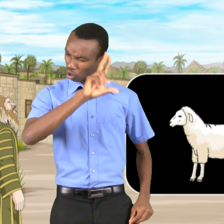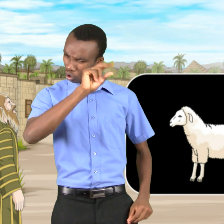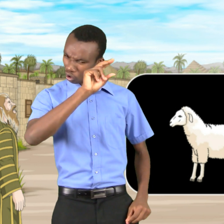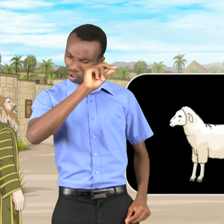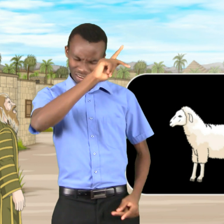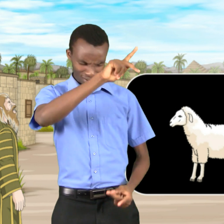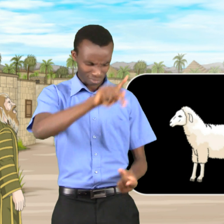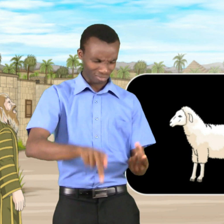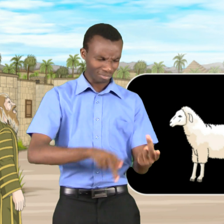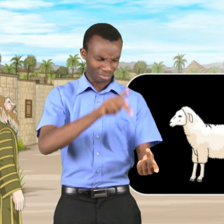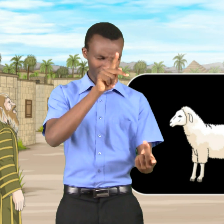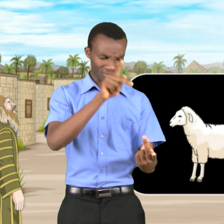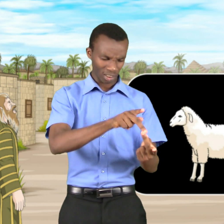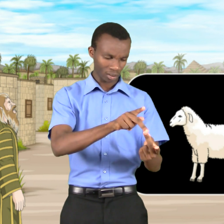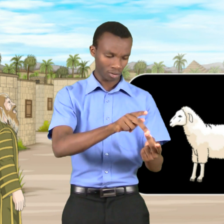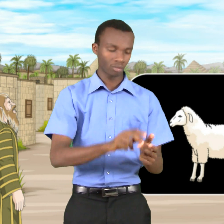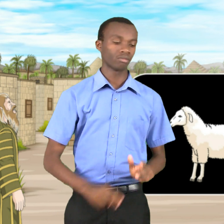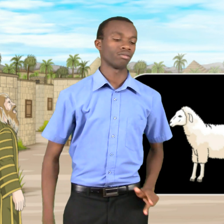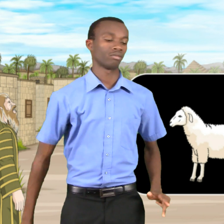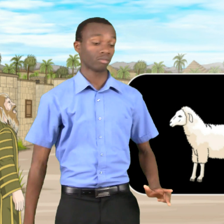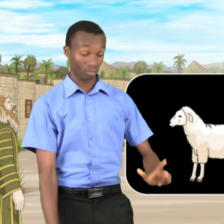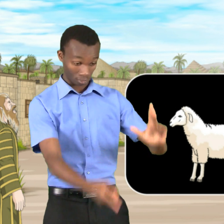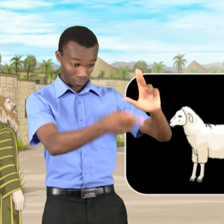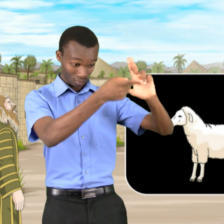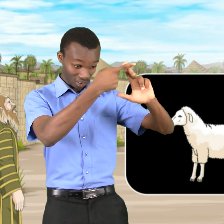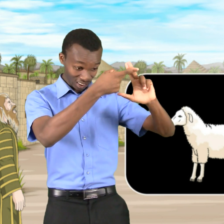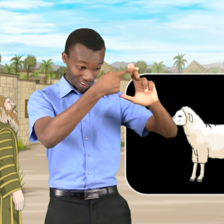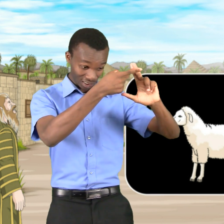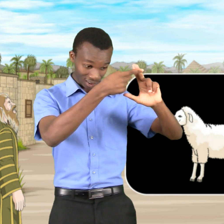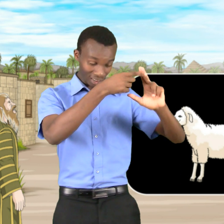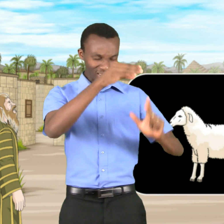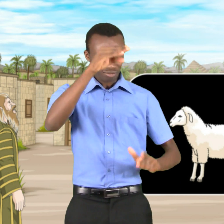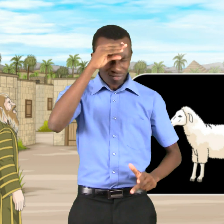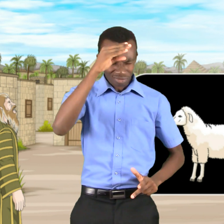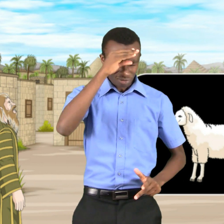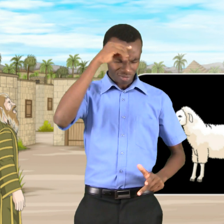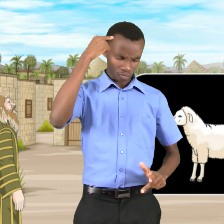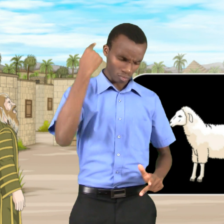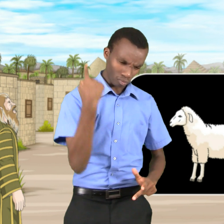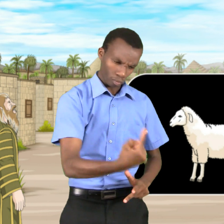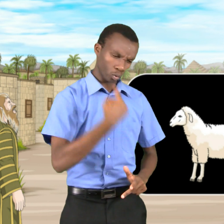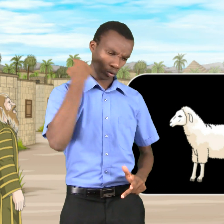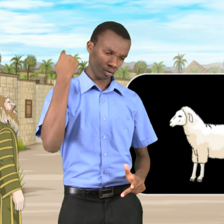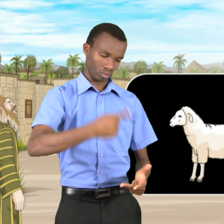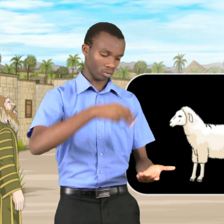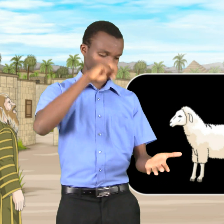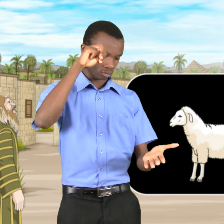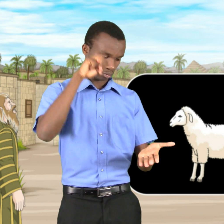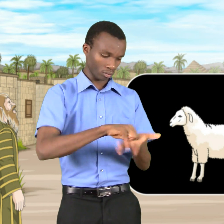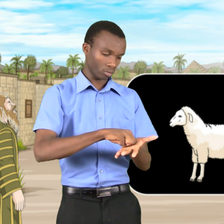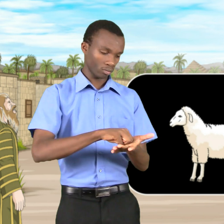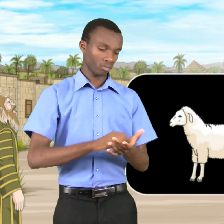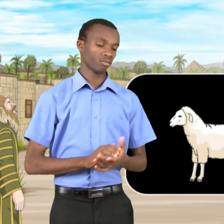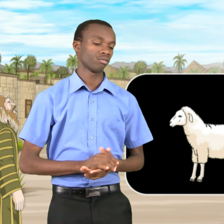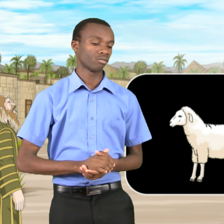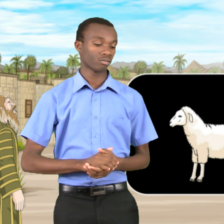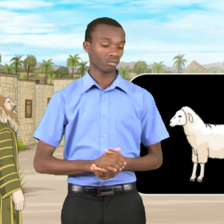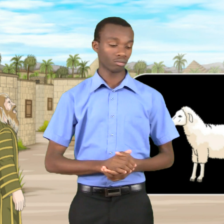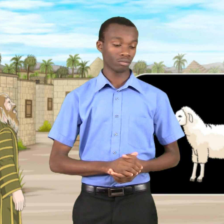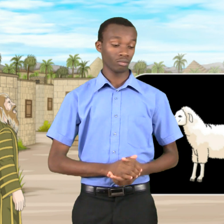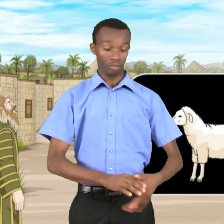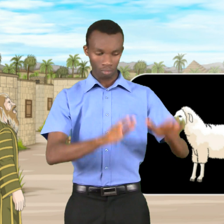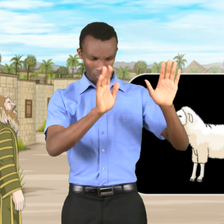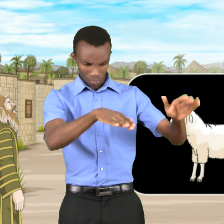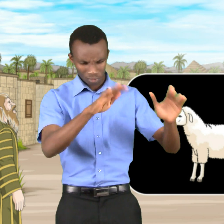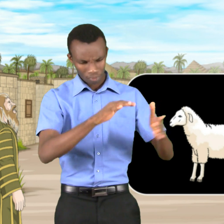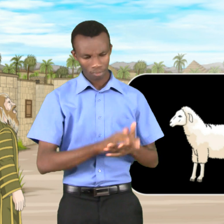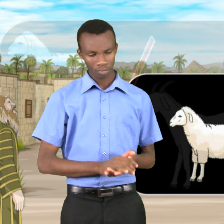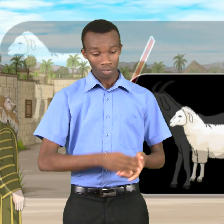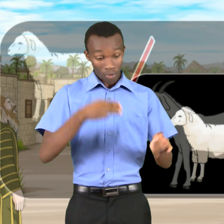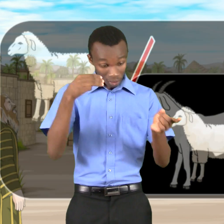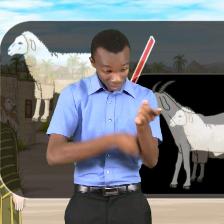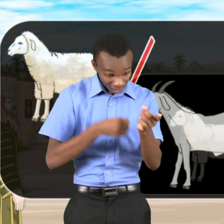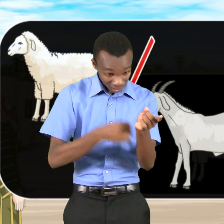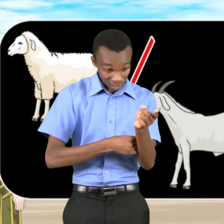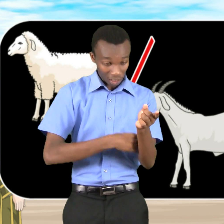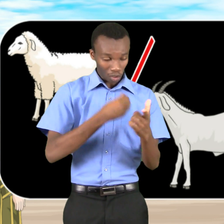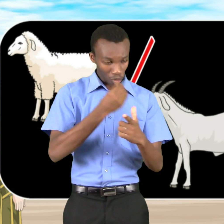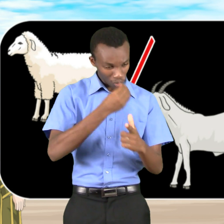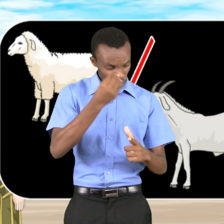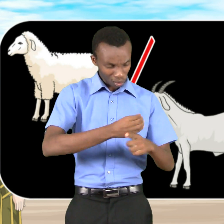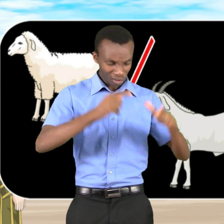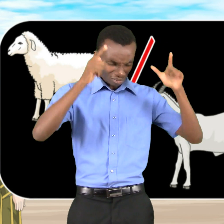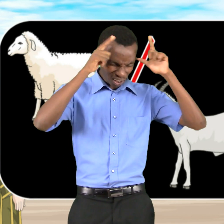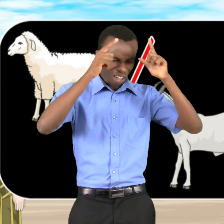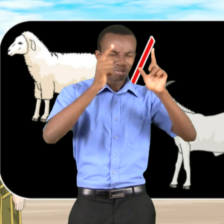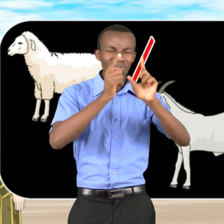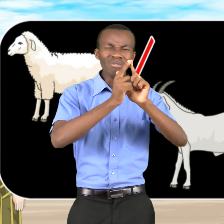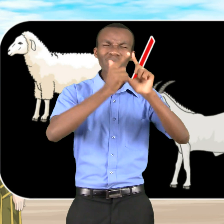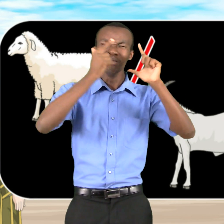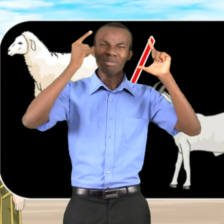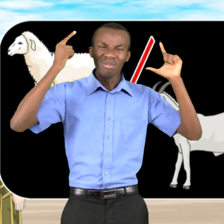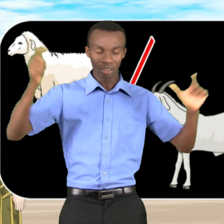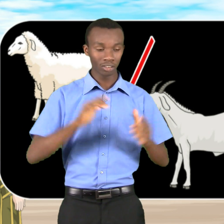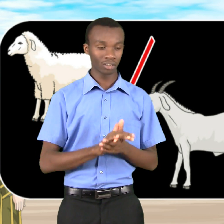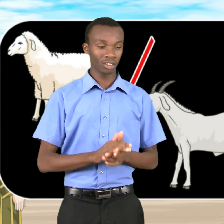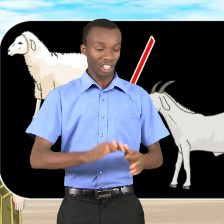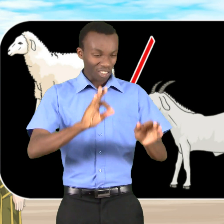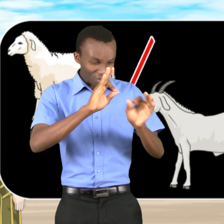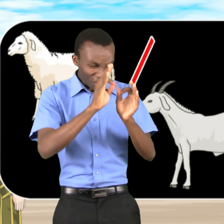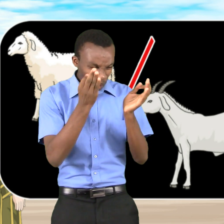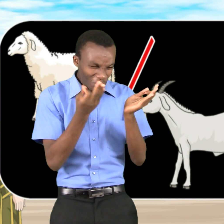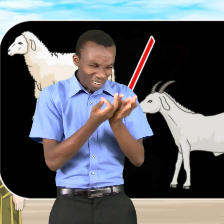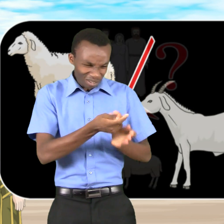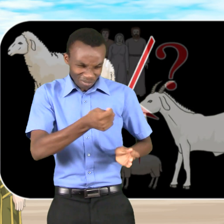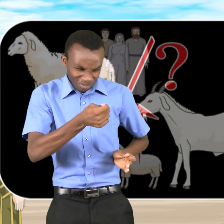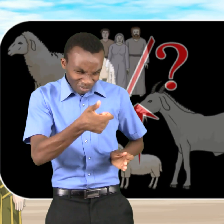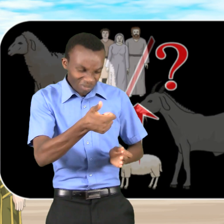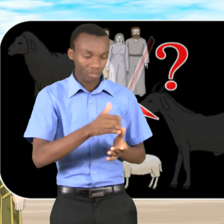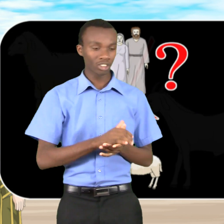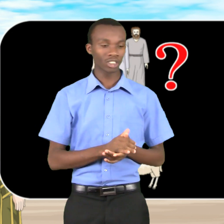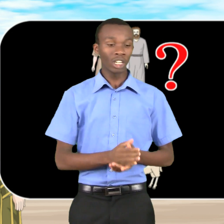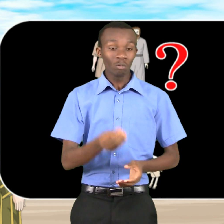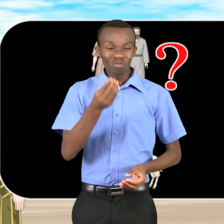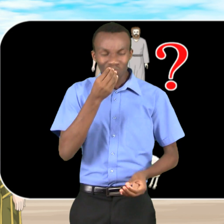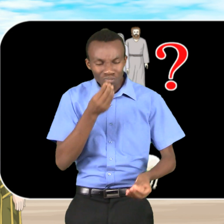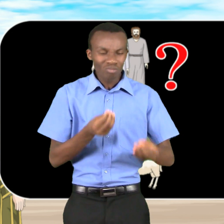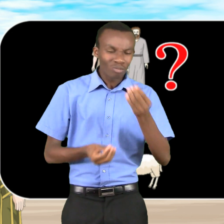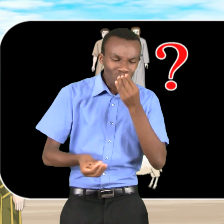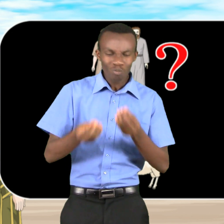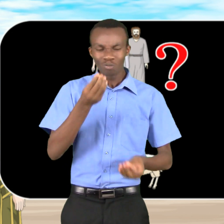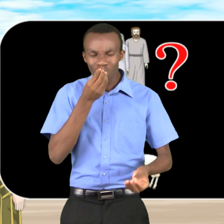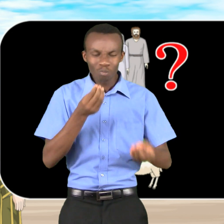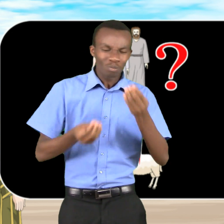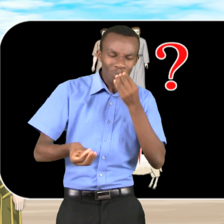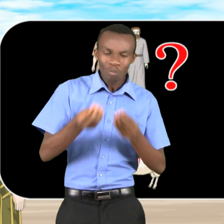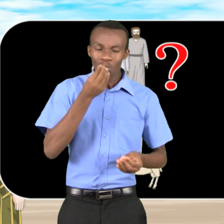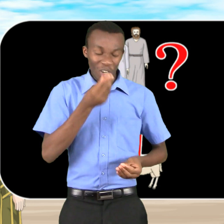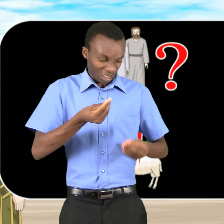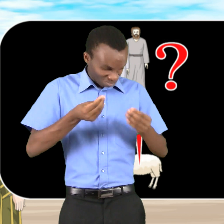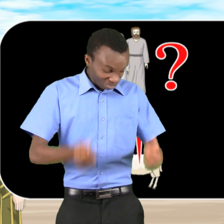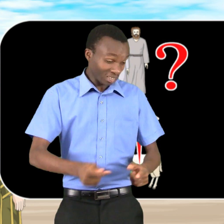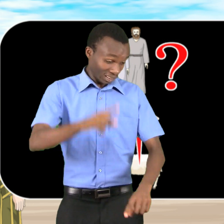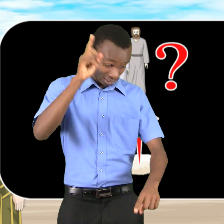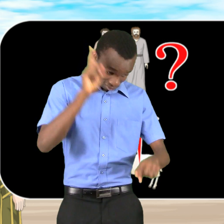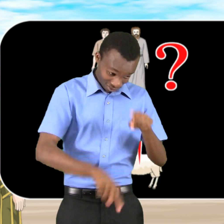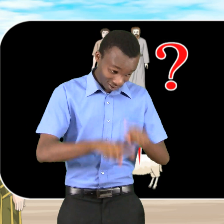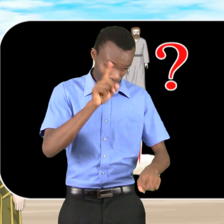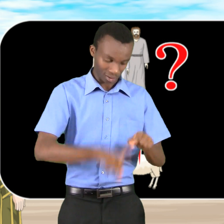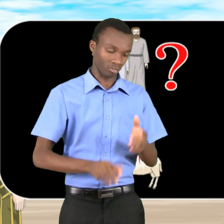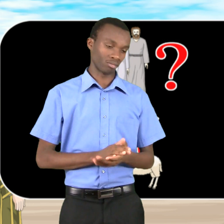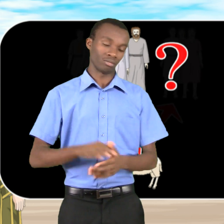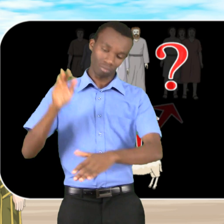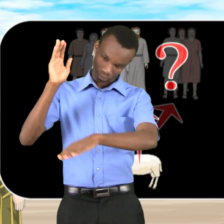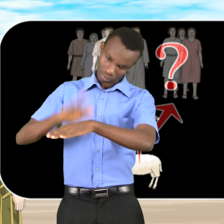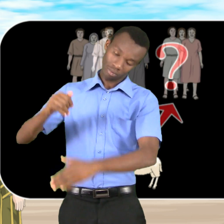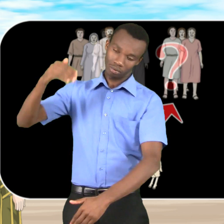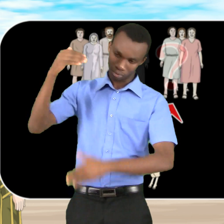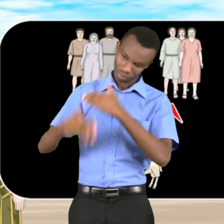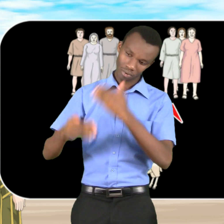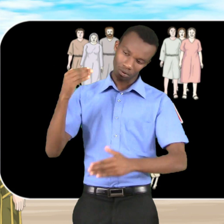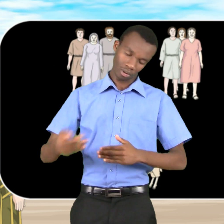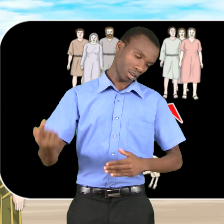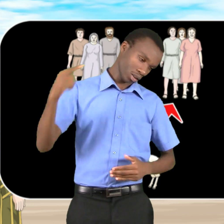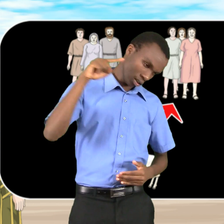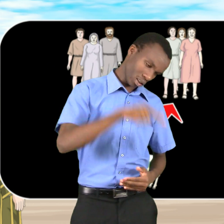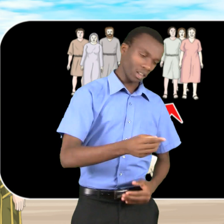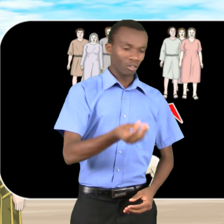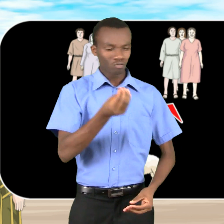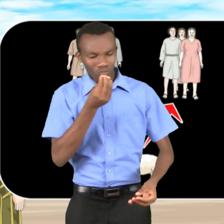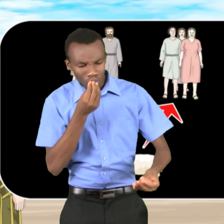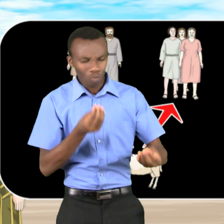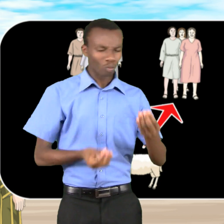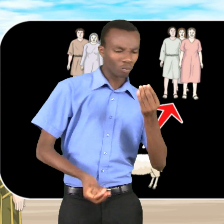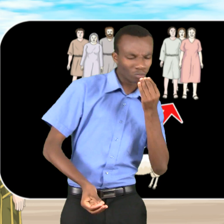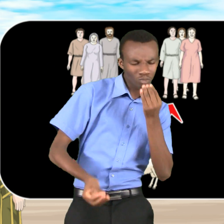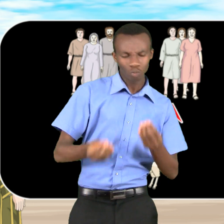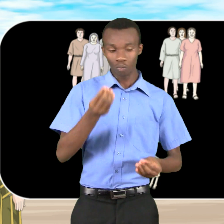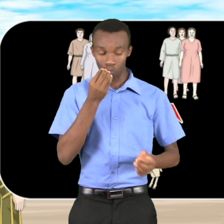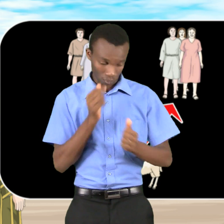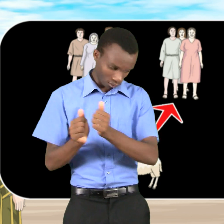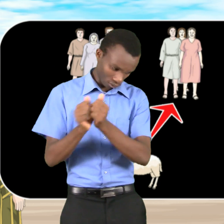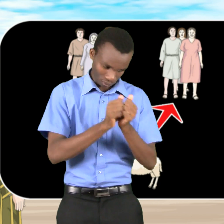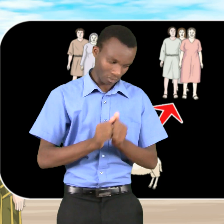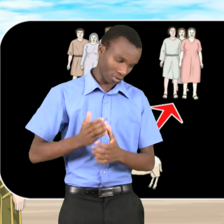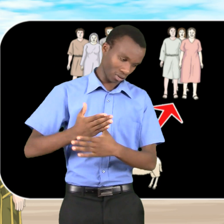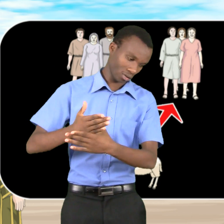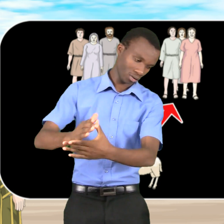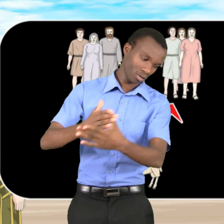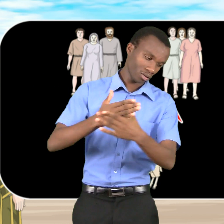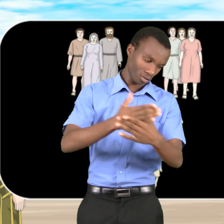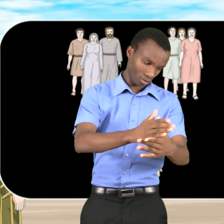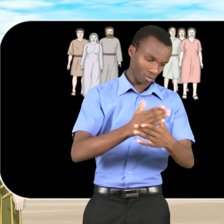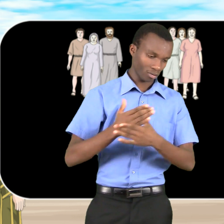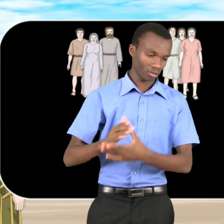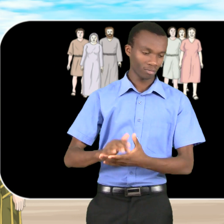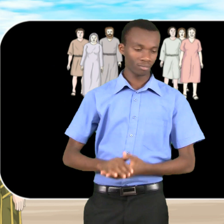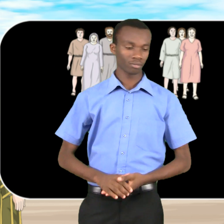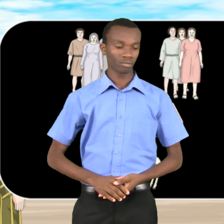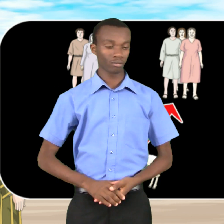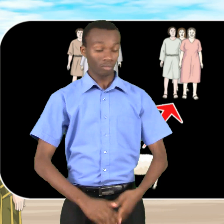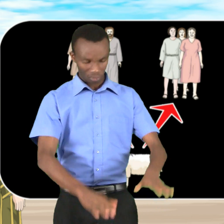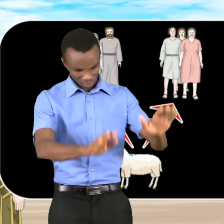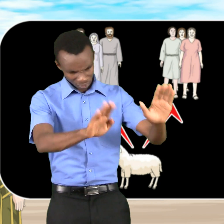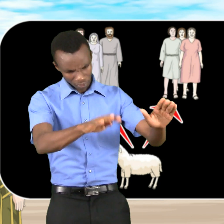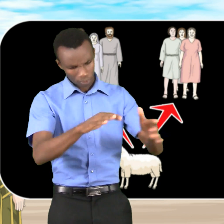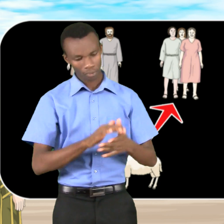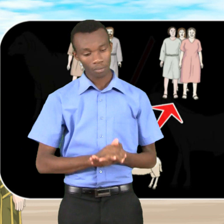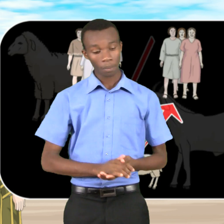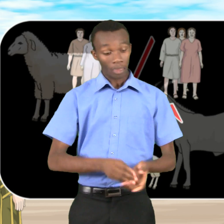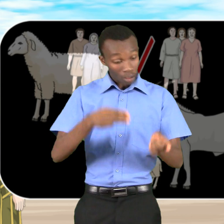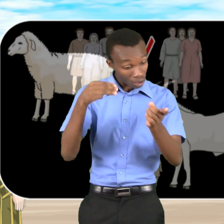Your lamb must be an unblemished year-old male, and you may take it from the sheep or the goats.